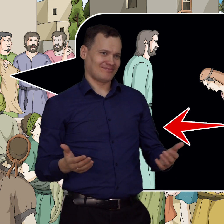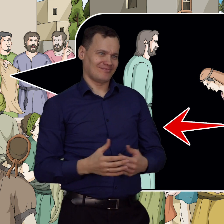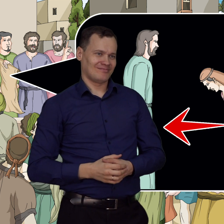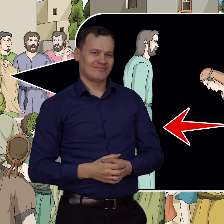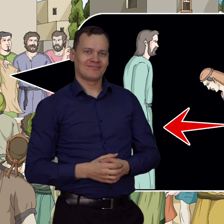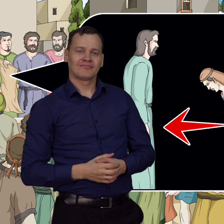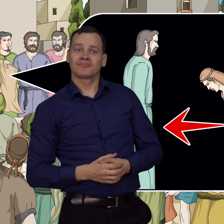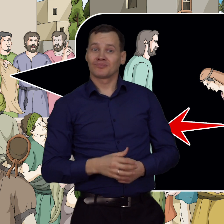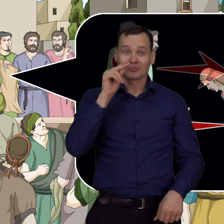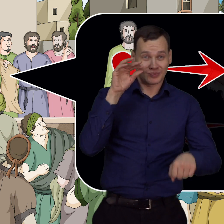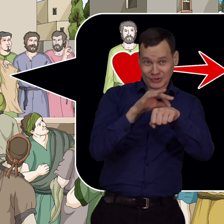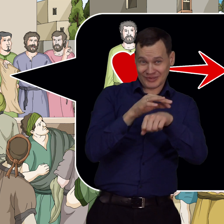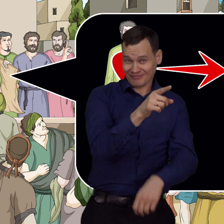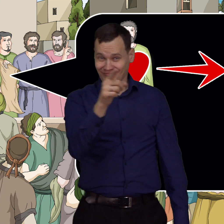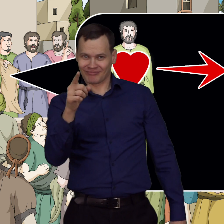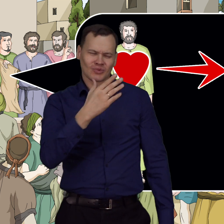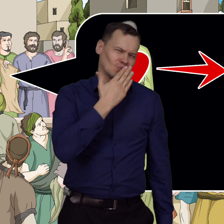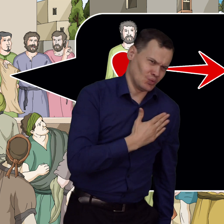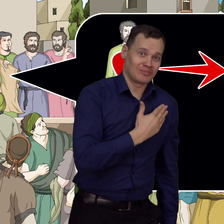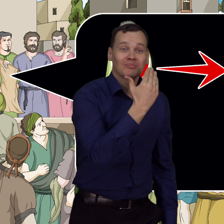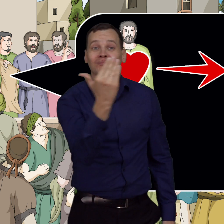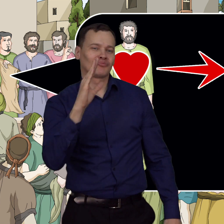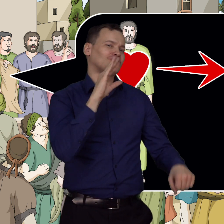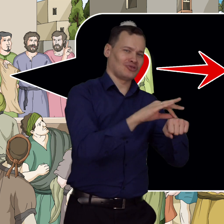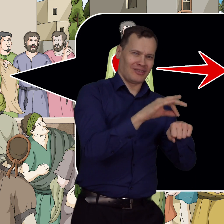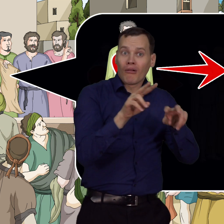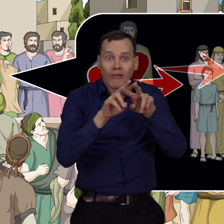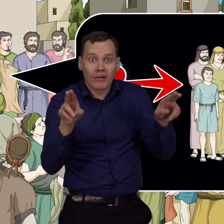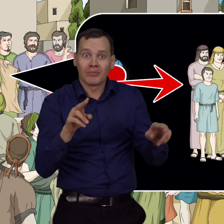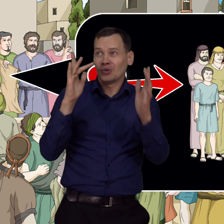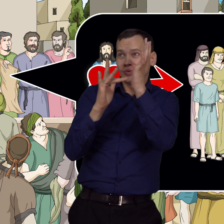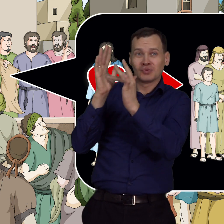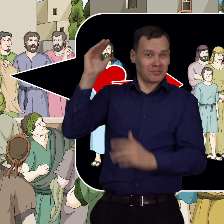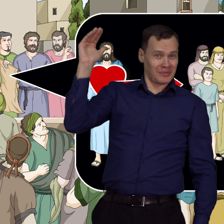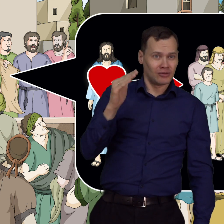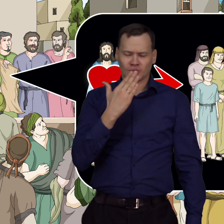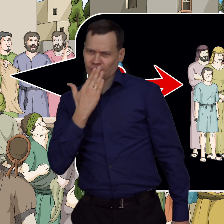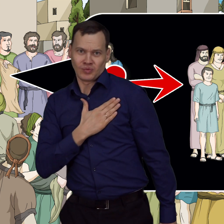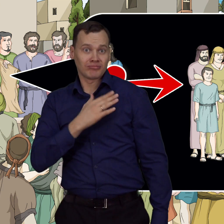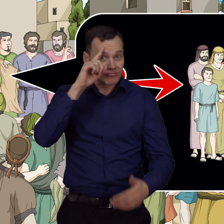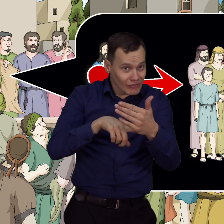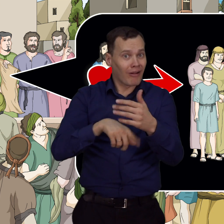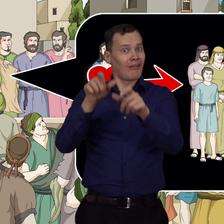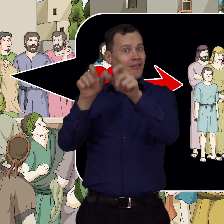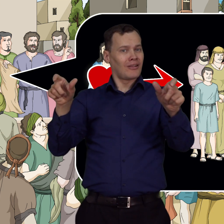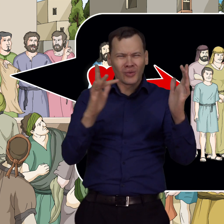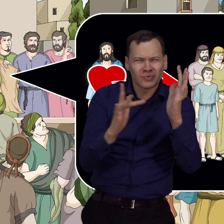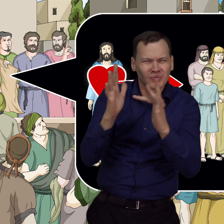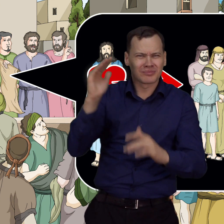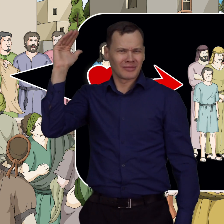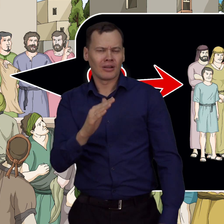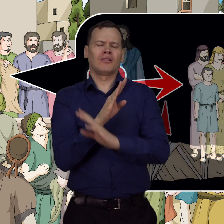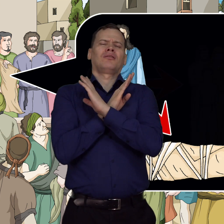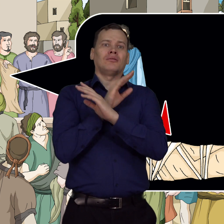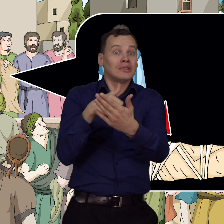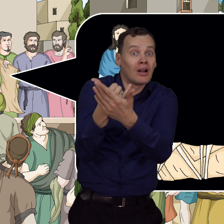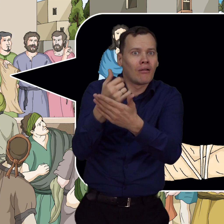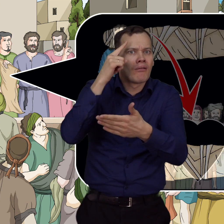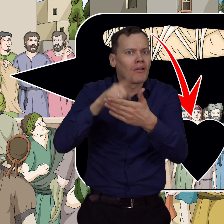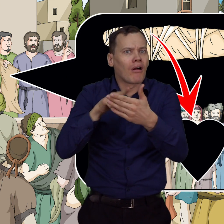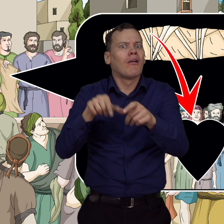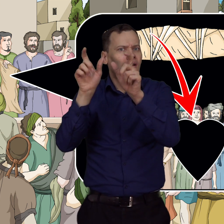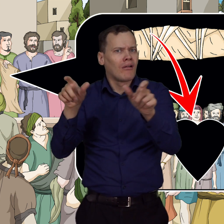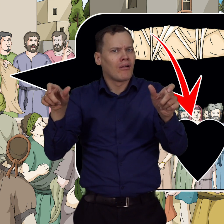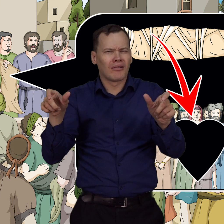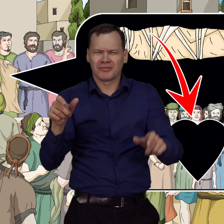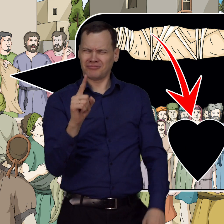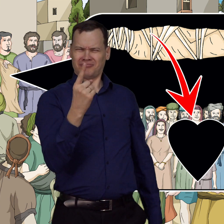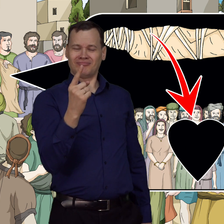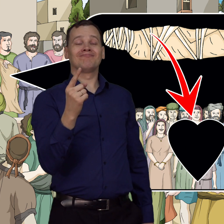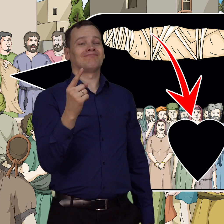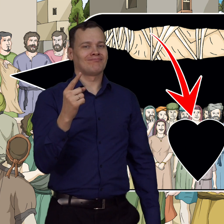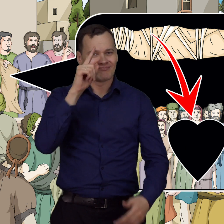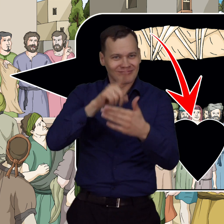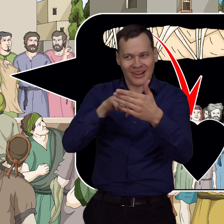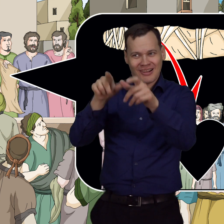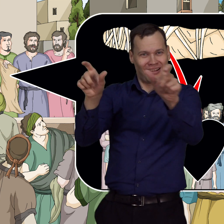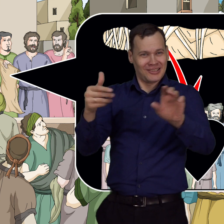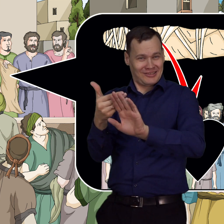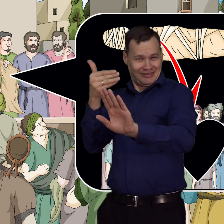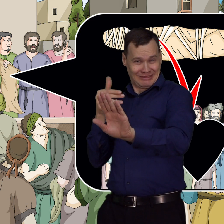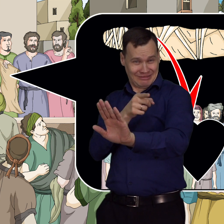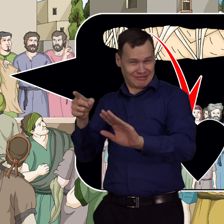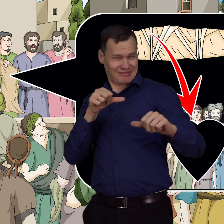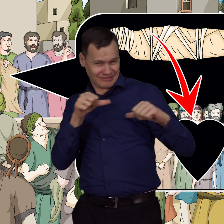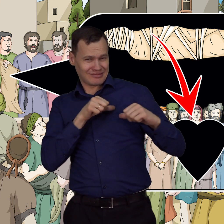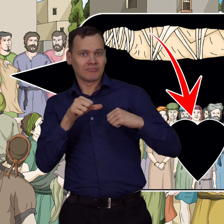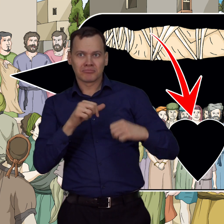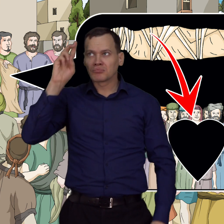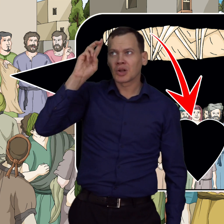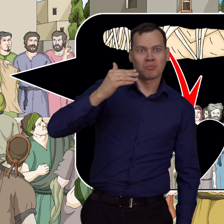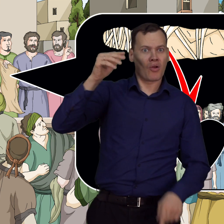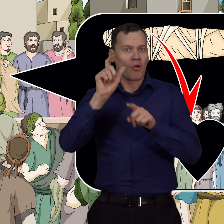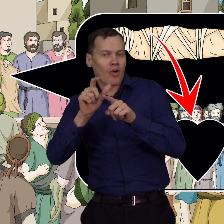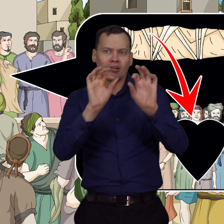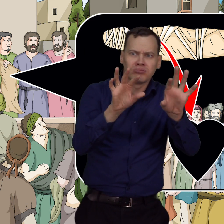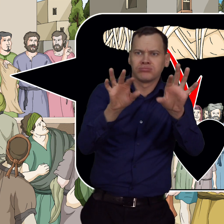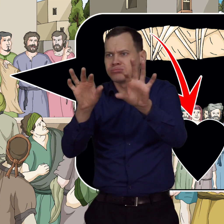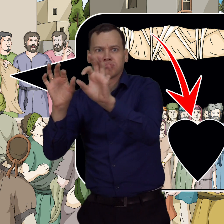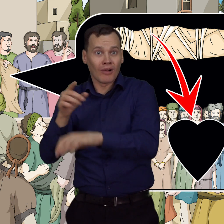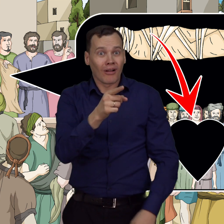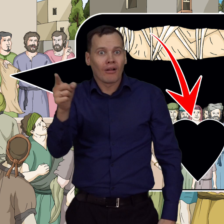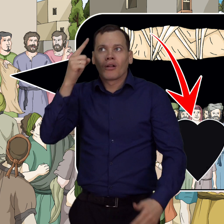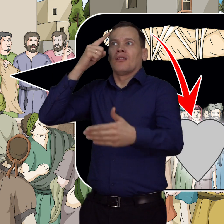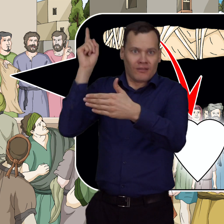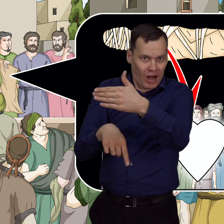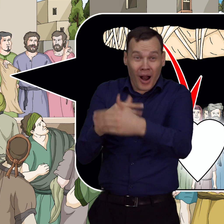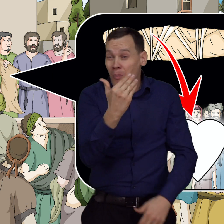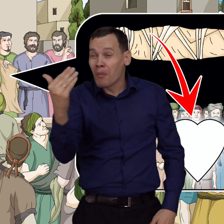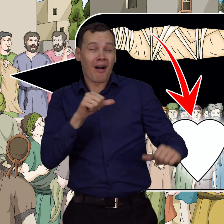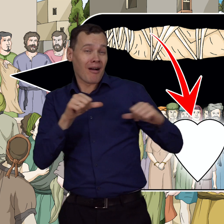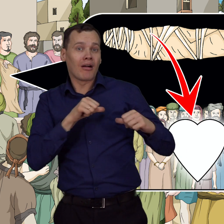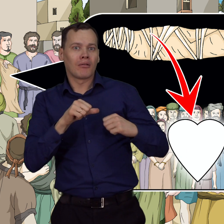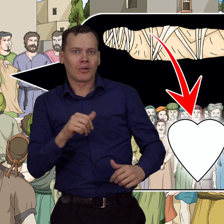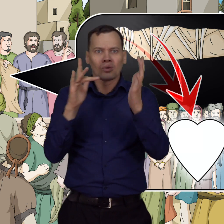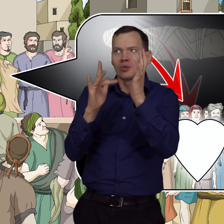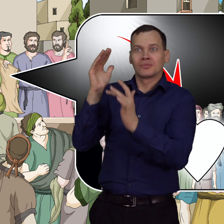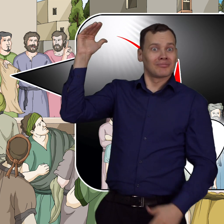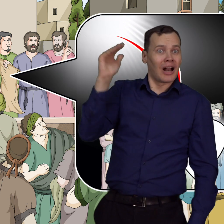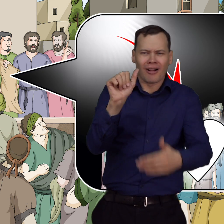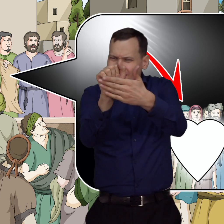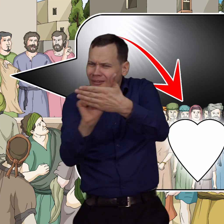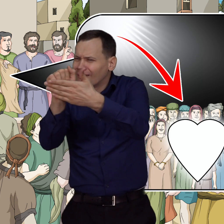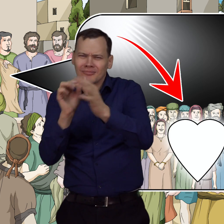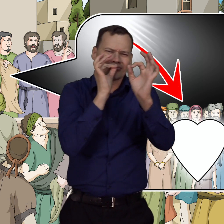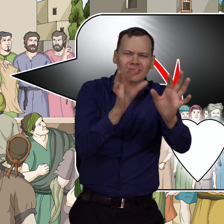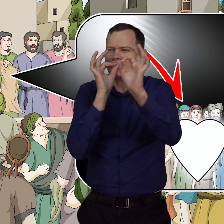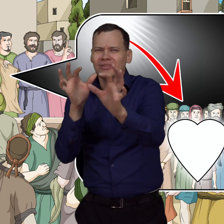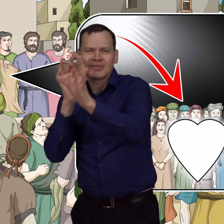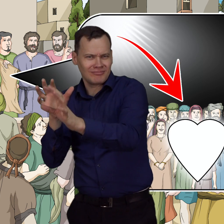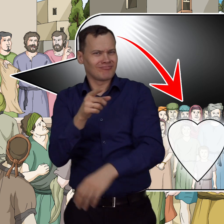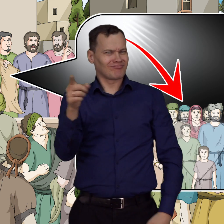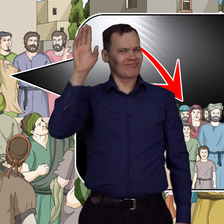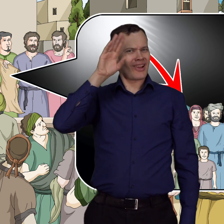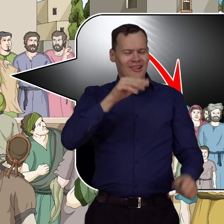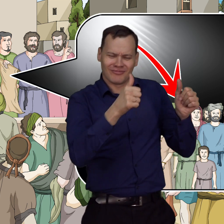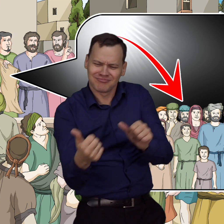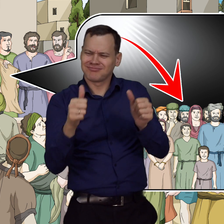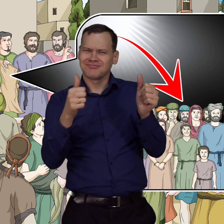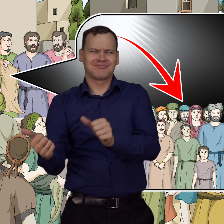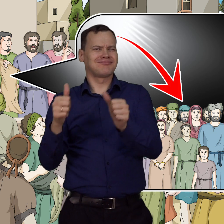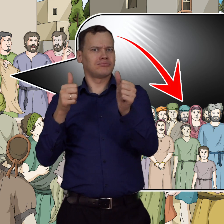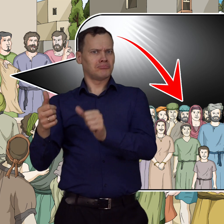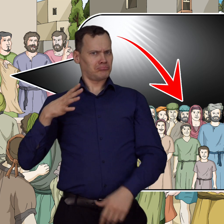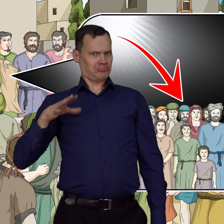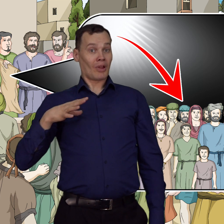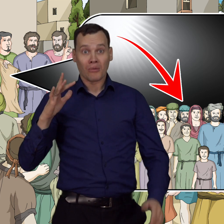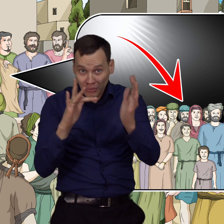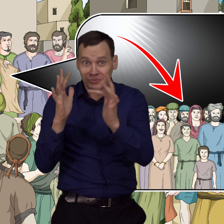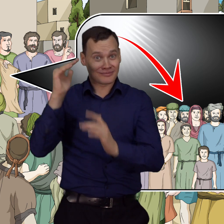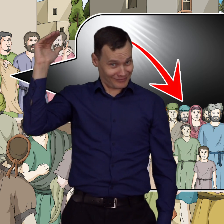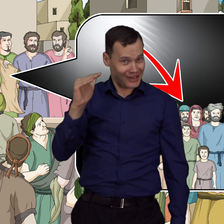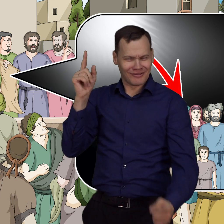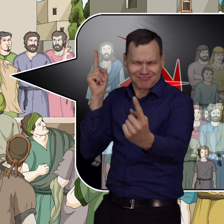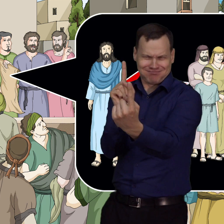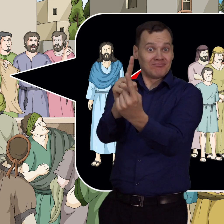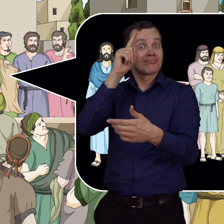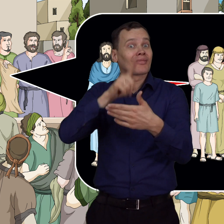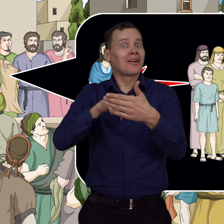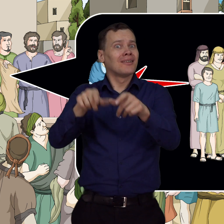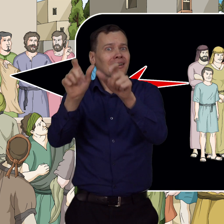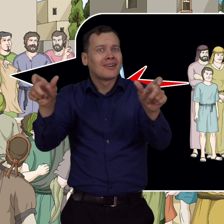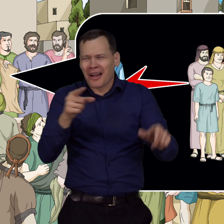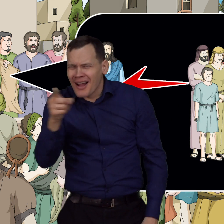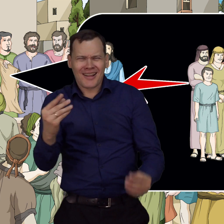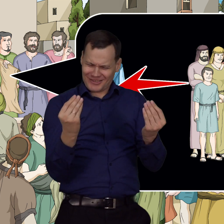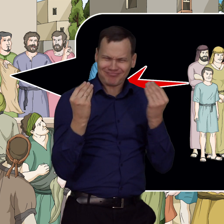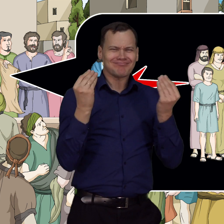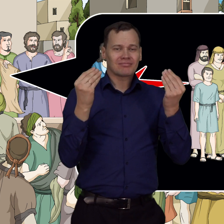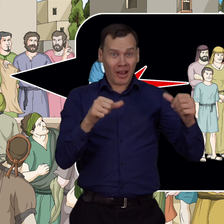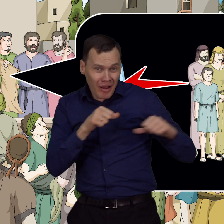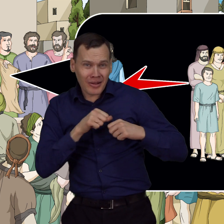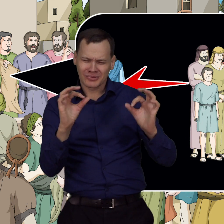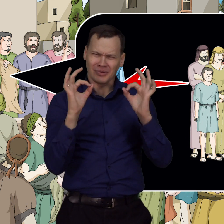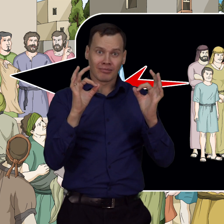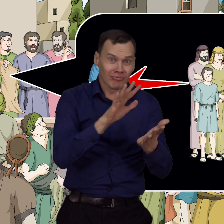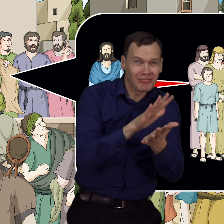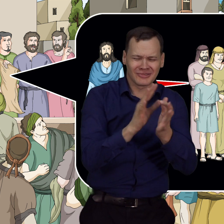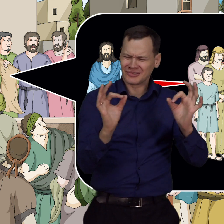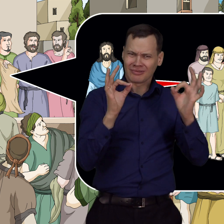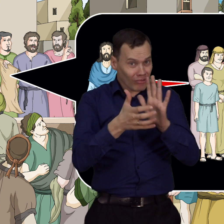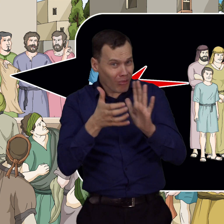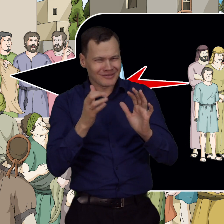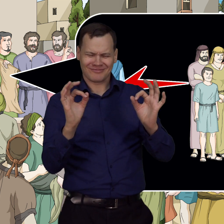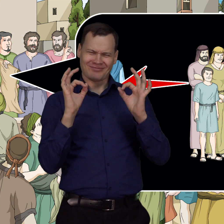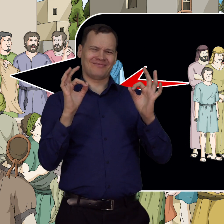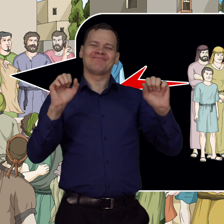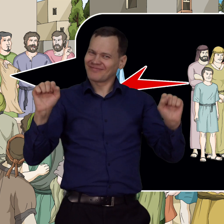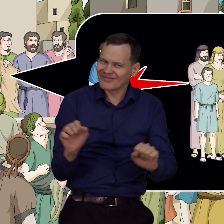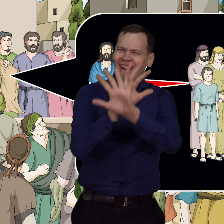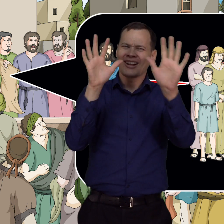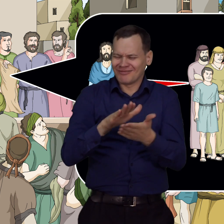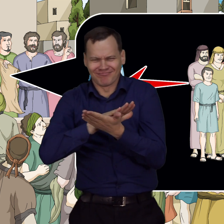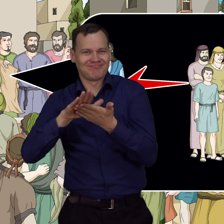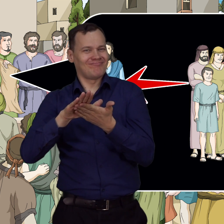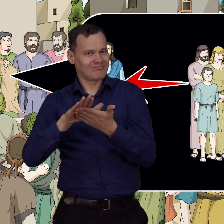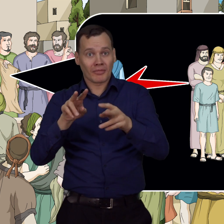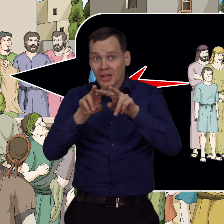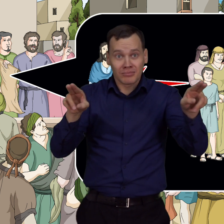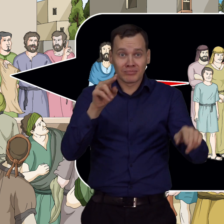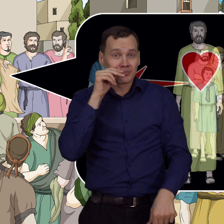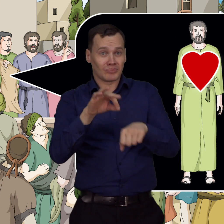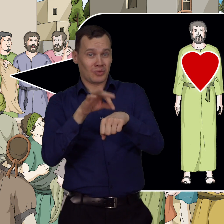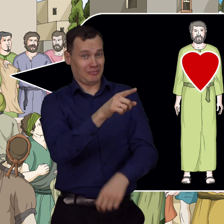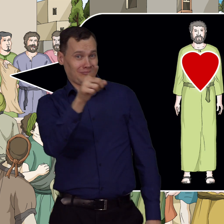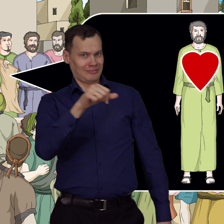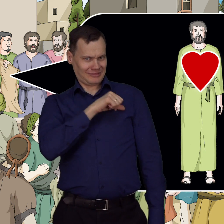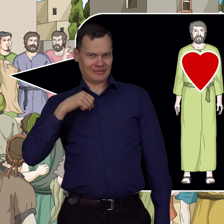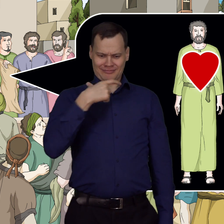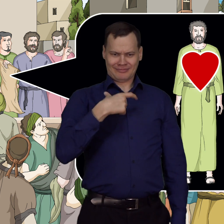Husbands, love your wives, just as Christ loved the church and gave Himself up for her to sanctify her, cleansing her by the washing with water through the word, and to present her to Himself as a glorious church, without stain or wrinkle or any such blemish, but holy and blameless.